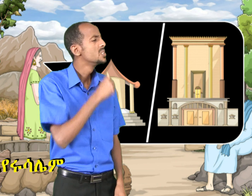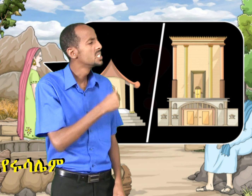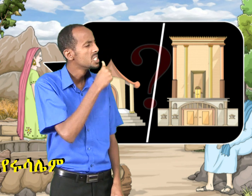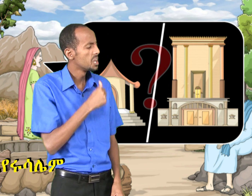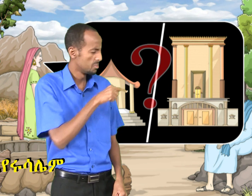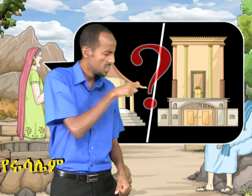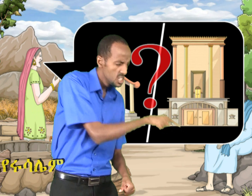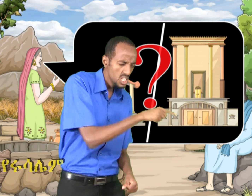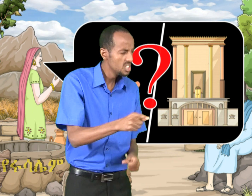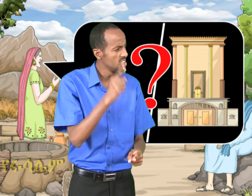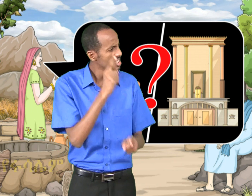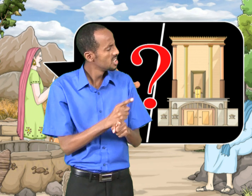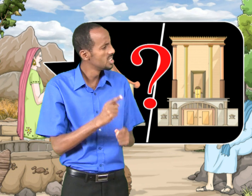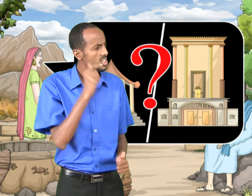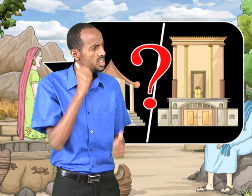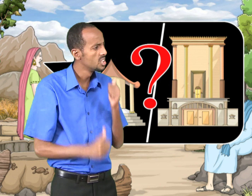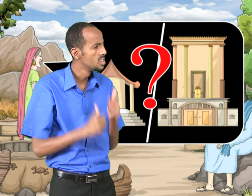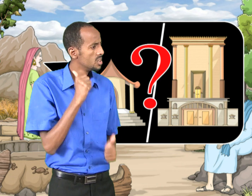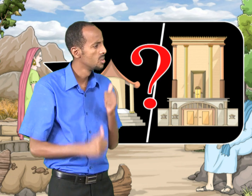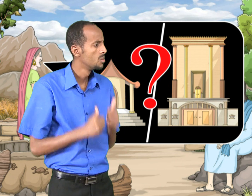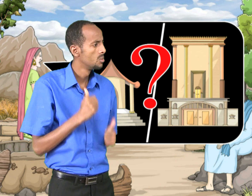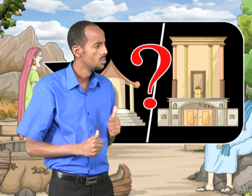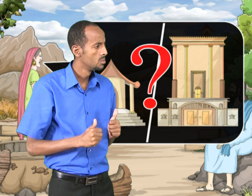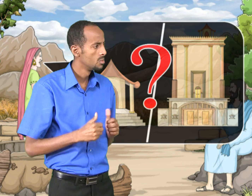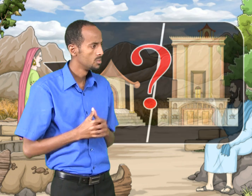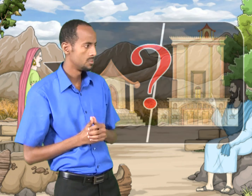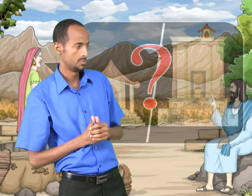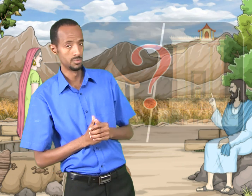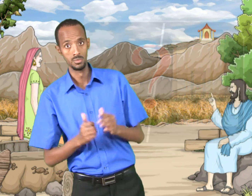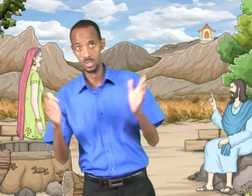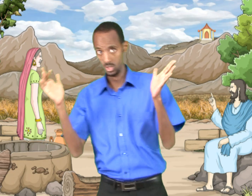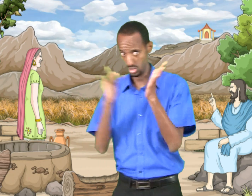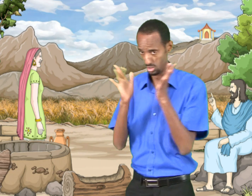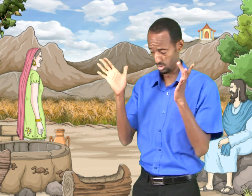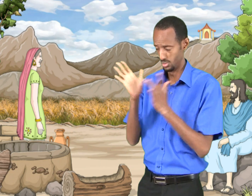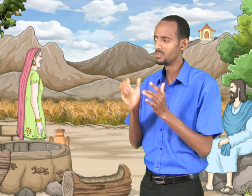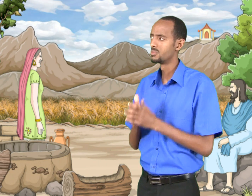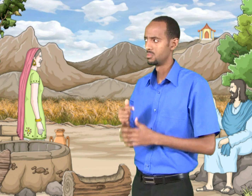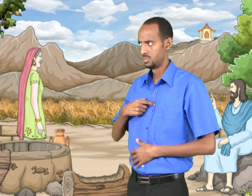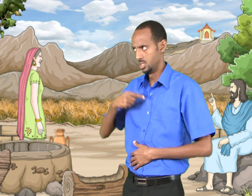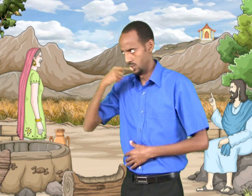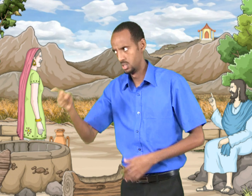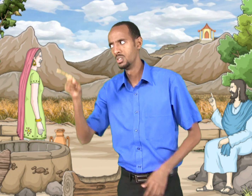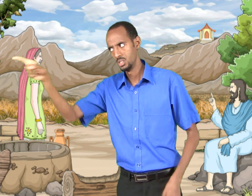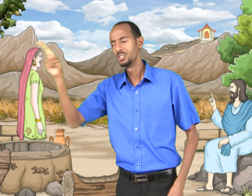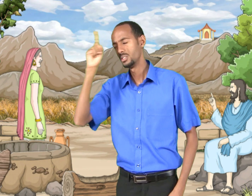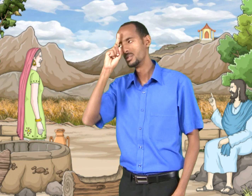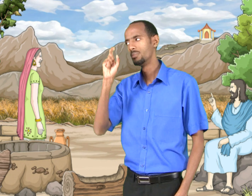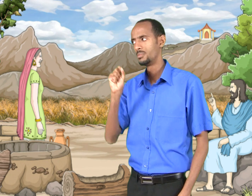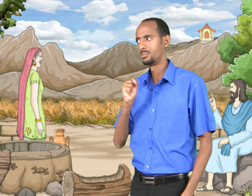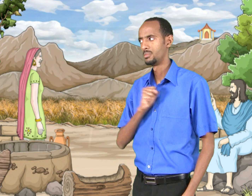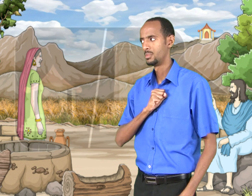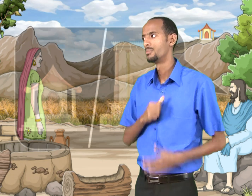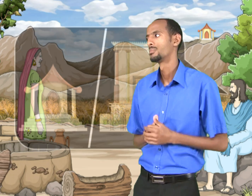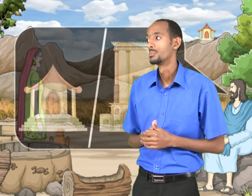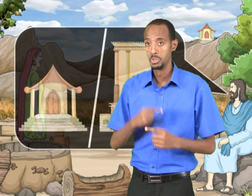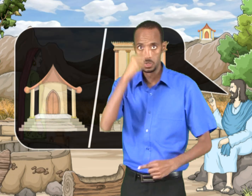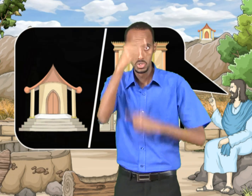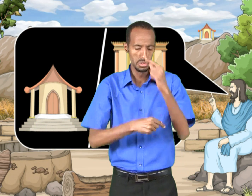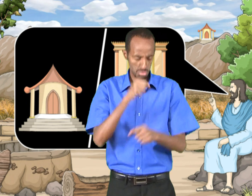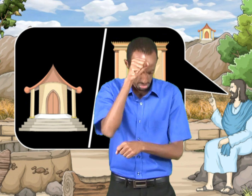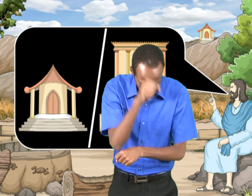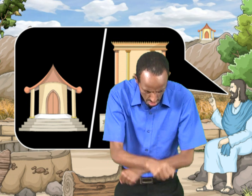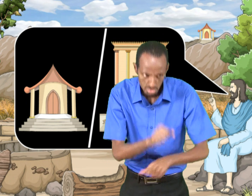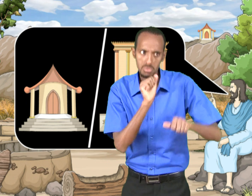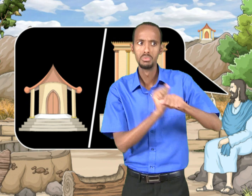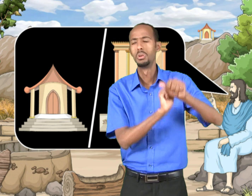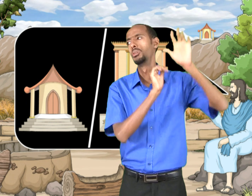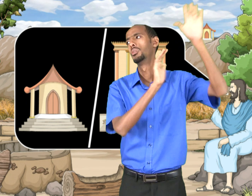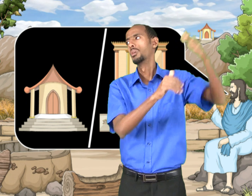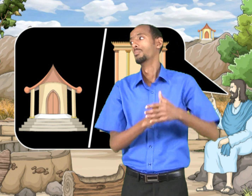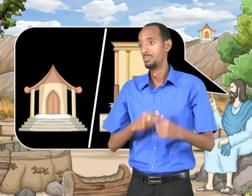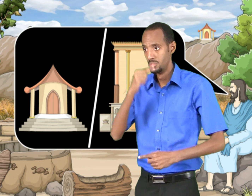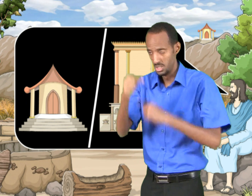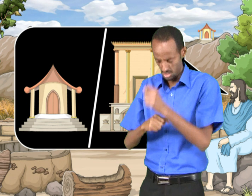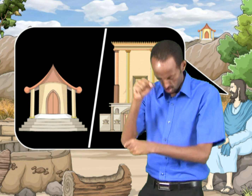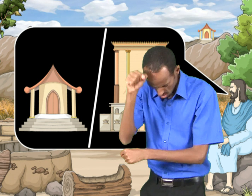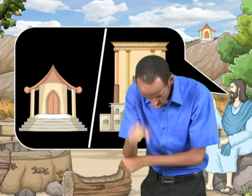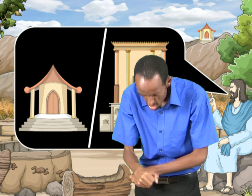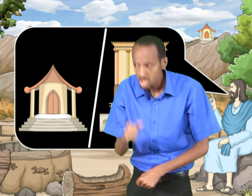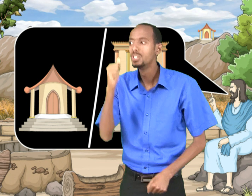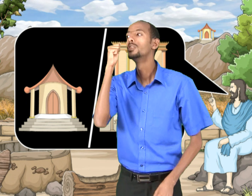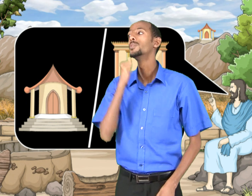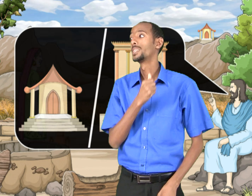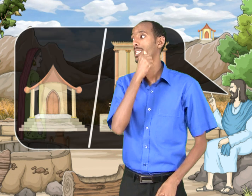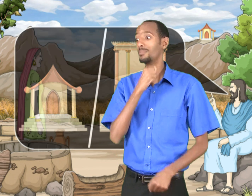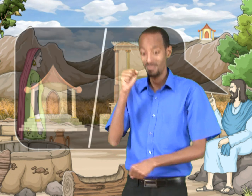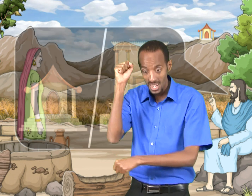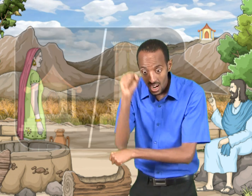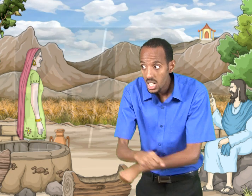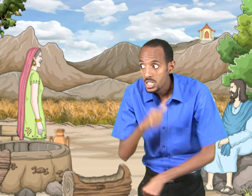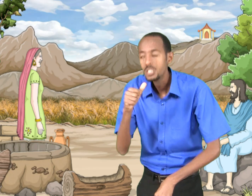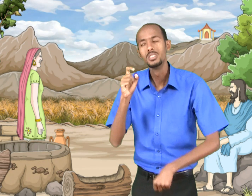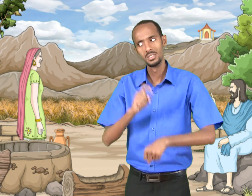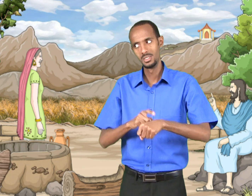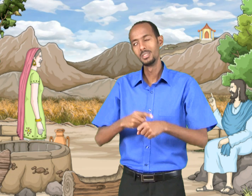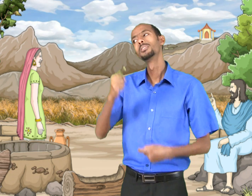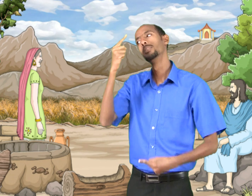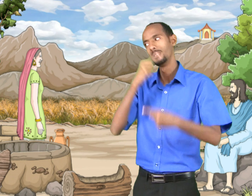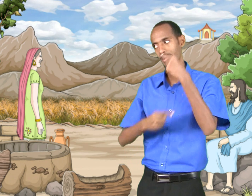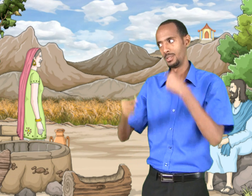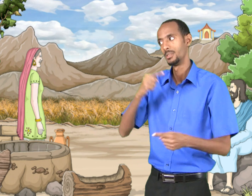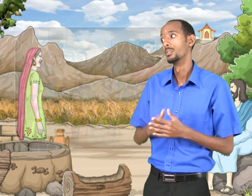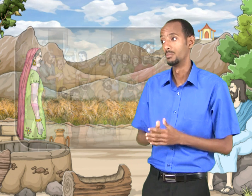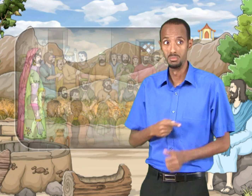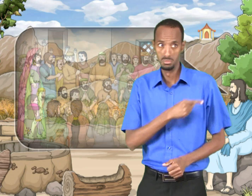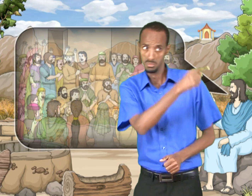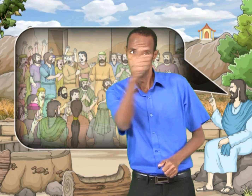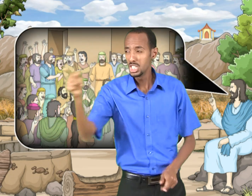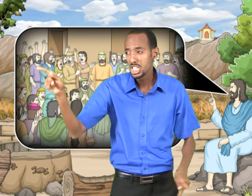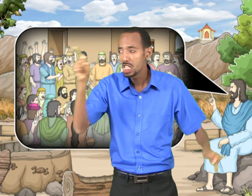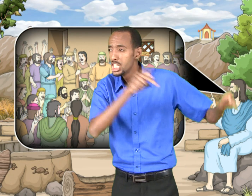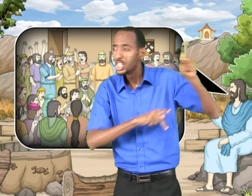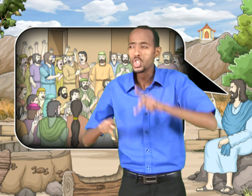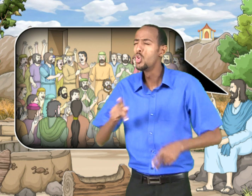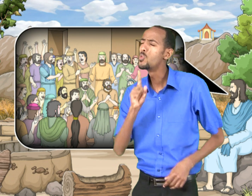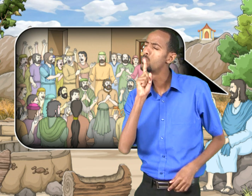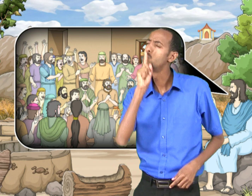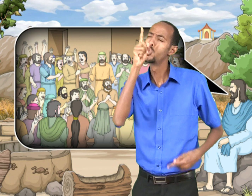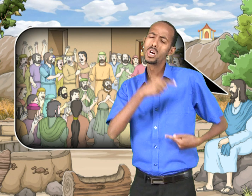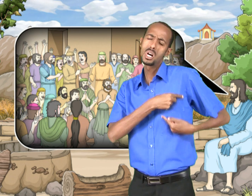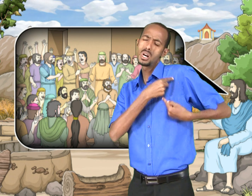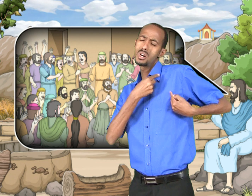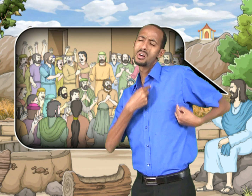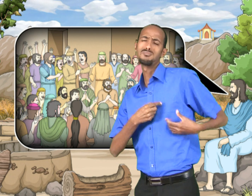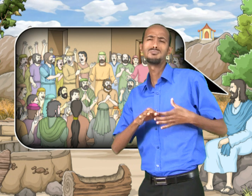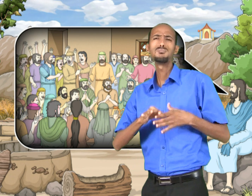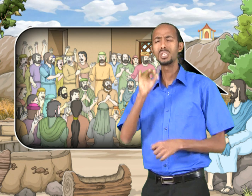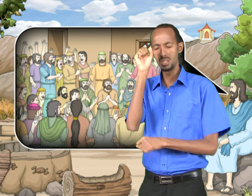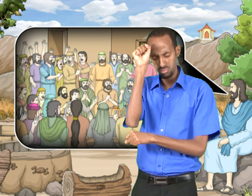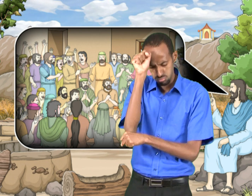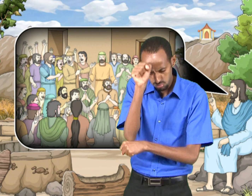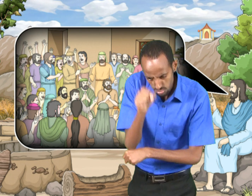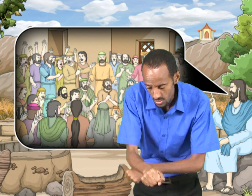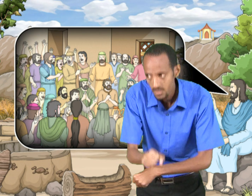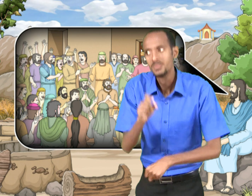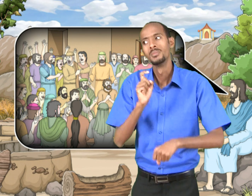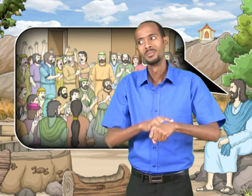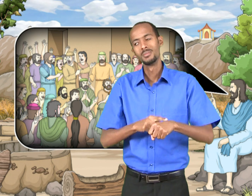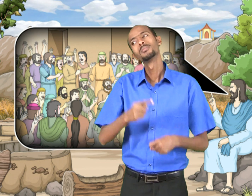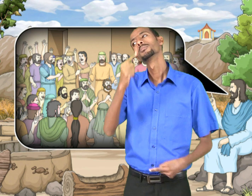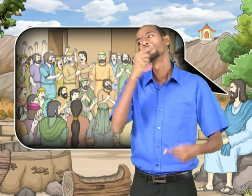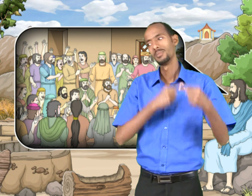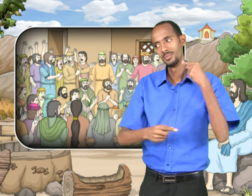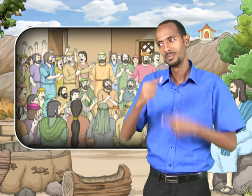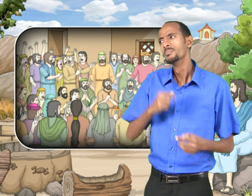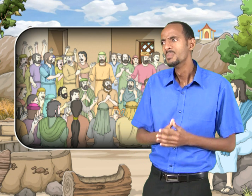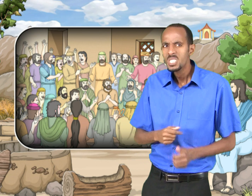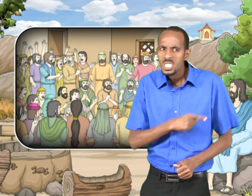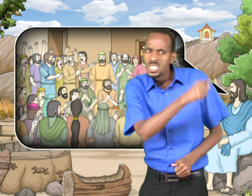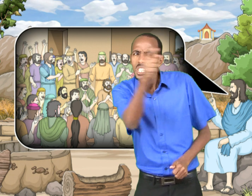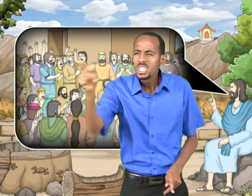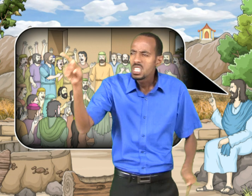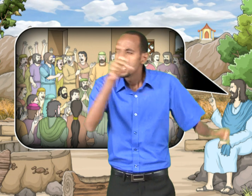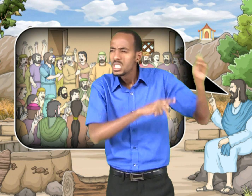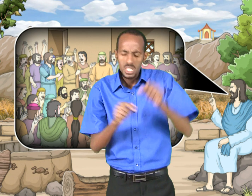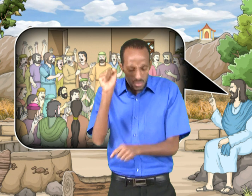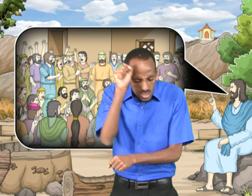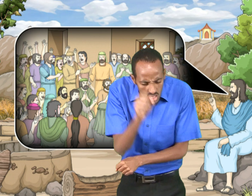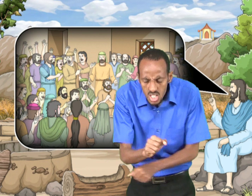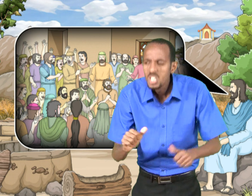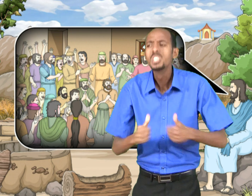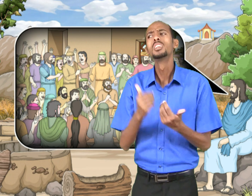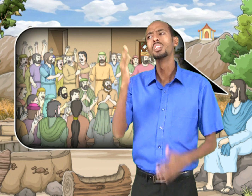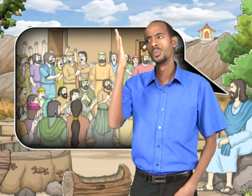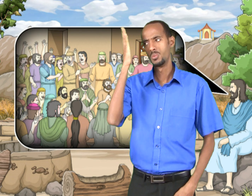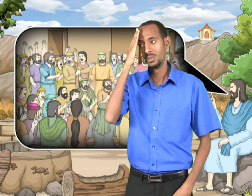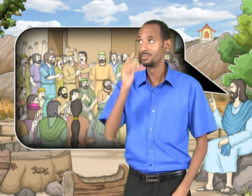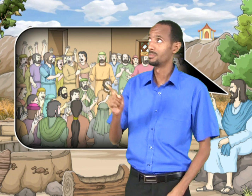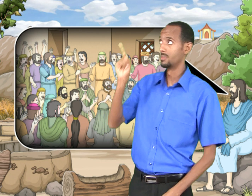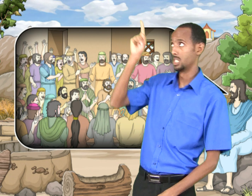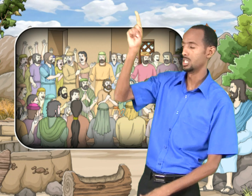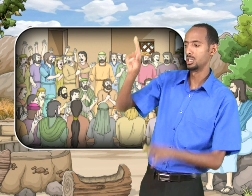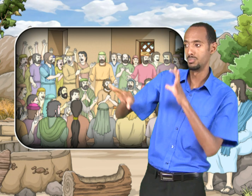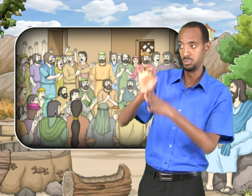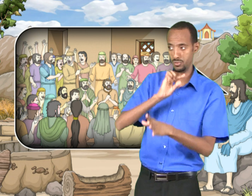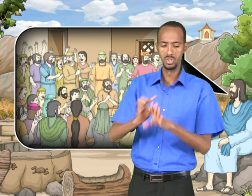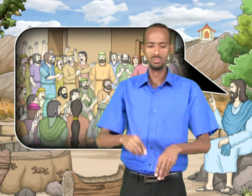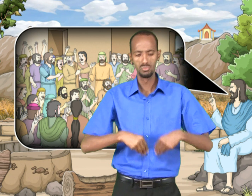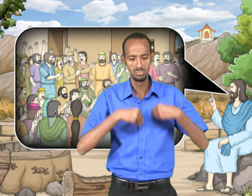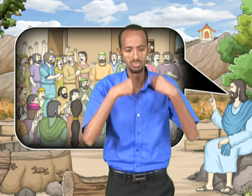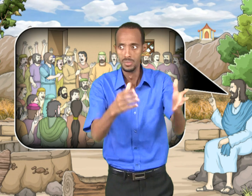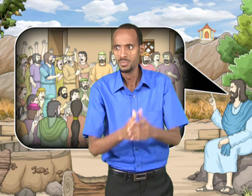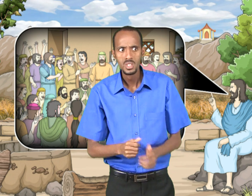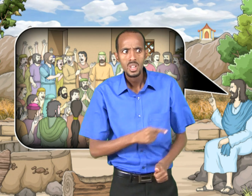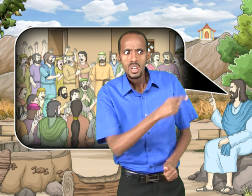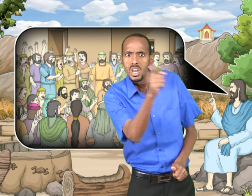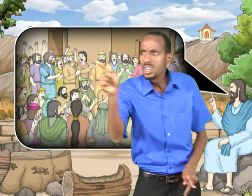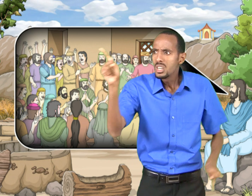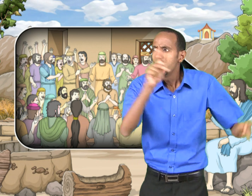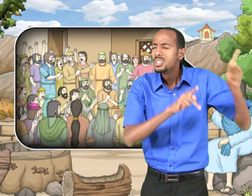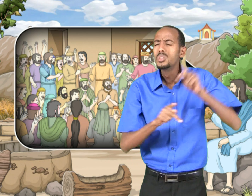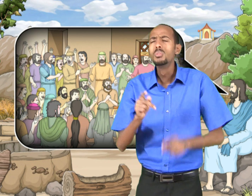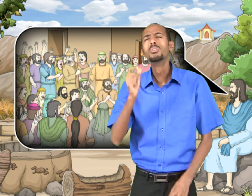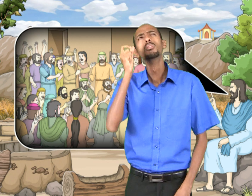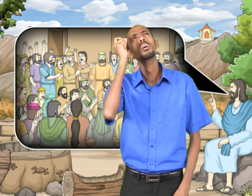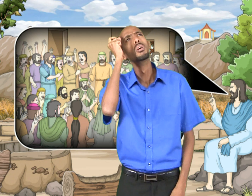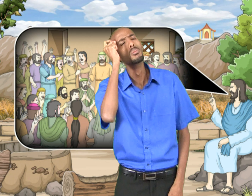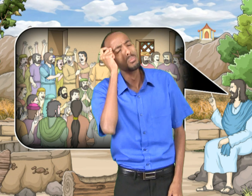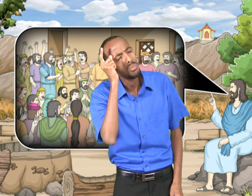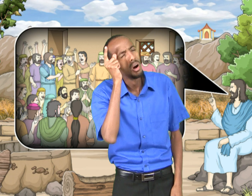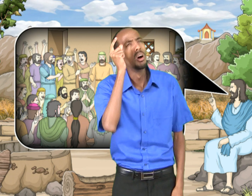“Believe Me, woman,” Jesus replied, “a time is coming when you will worship the Father neither on this mountain nor in Jerusalem. You worship what you do not know;